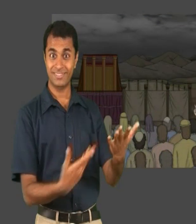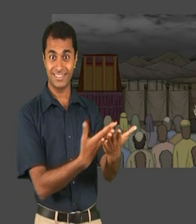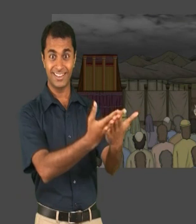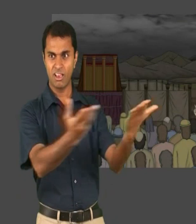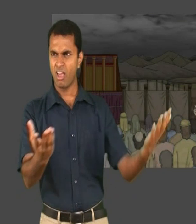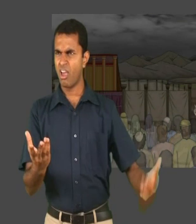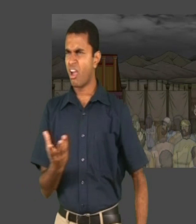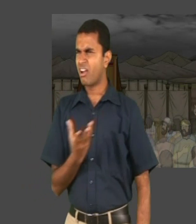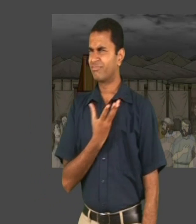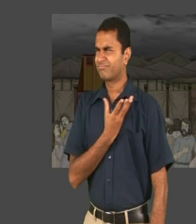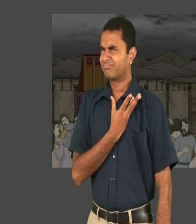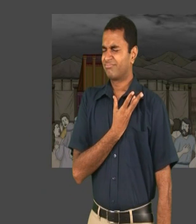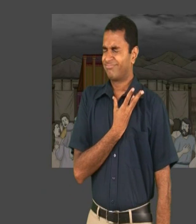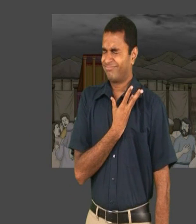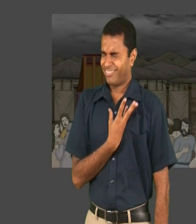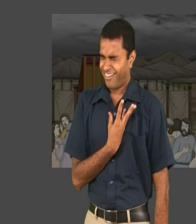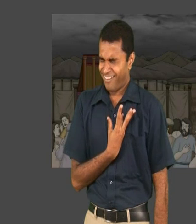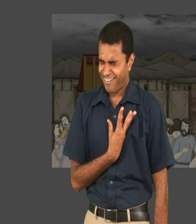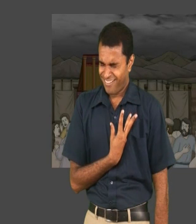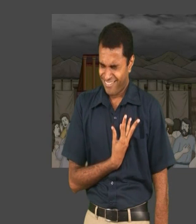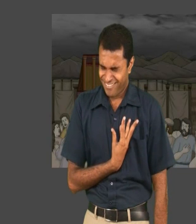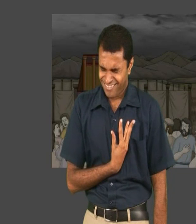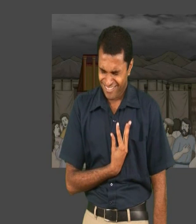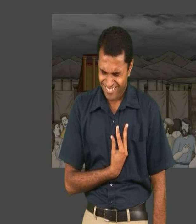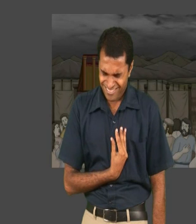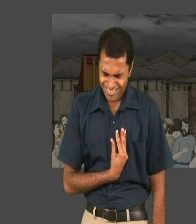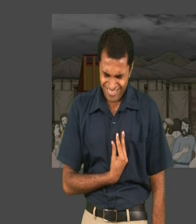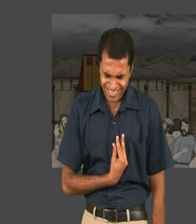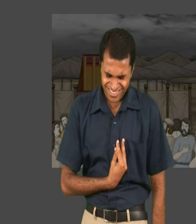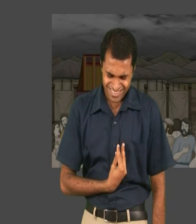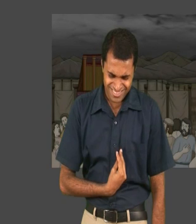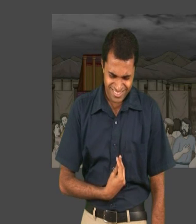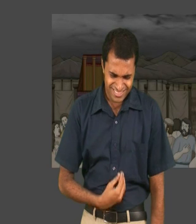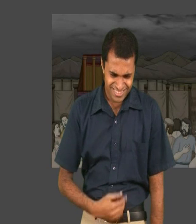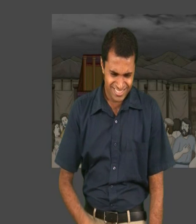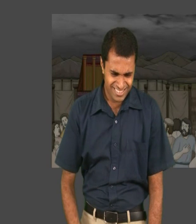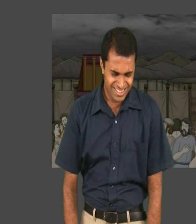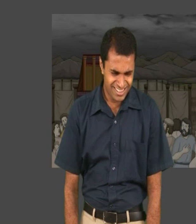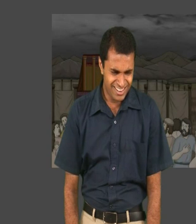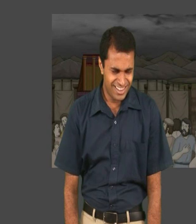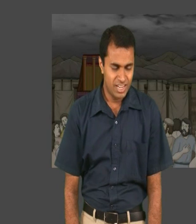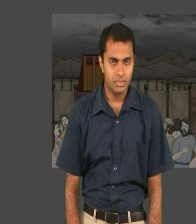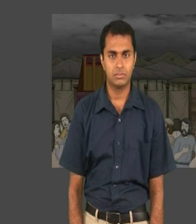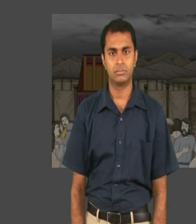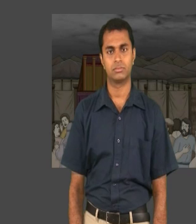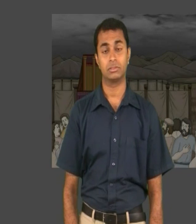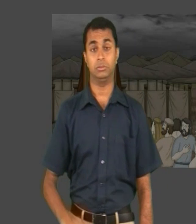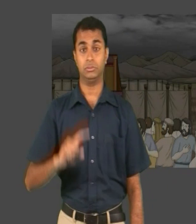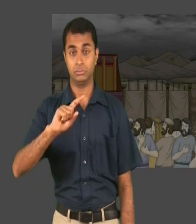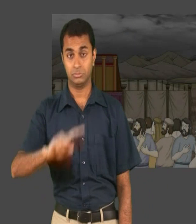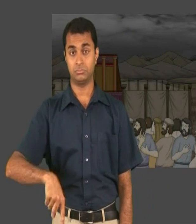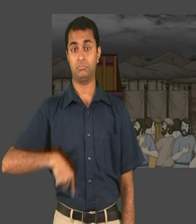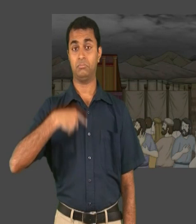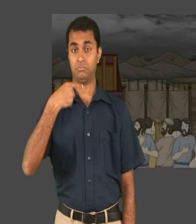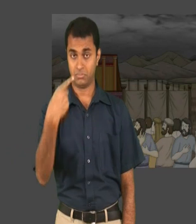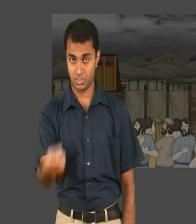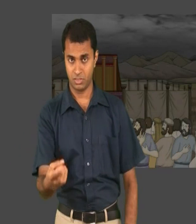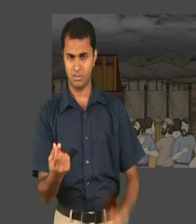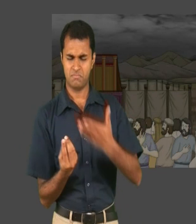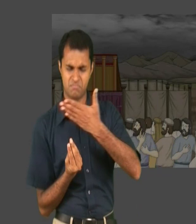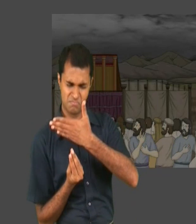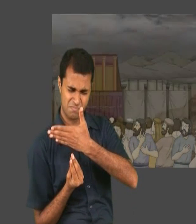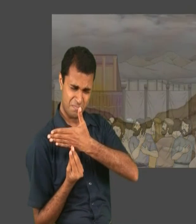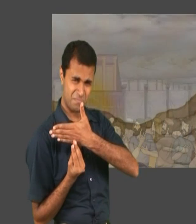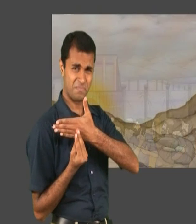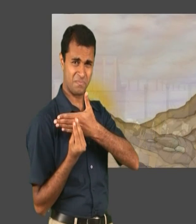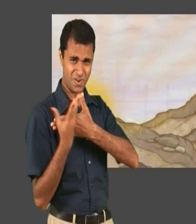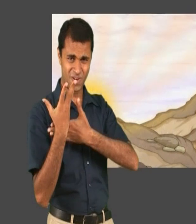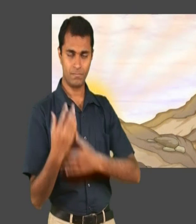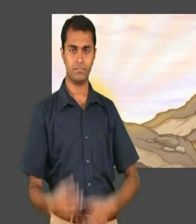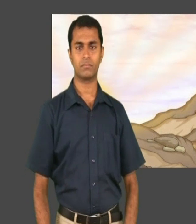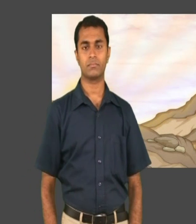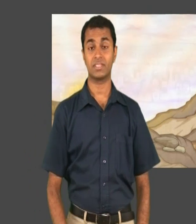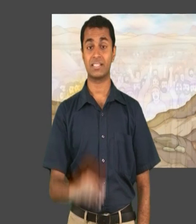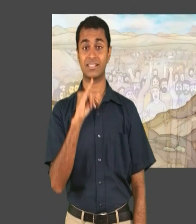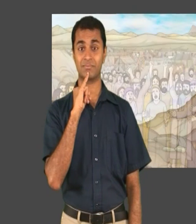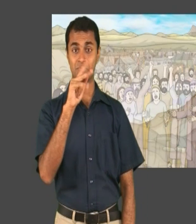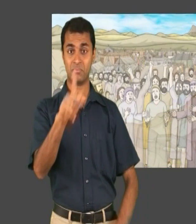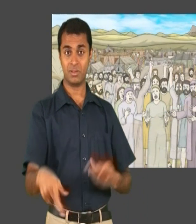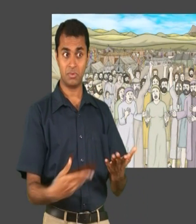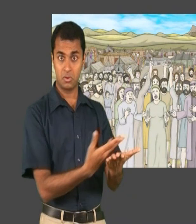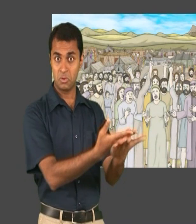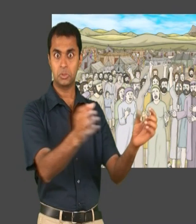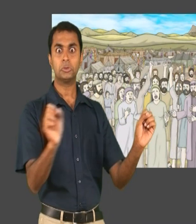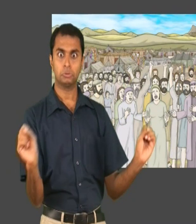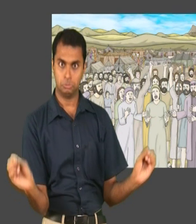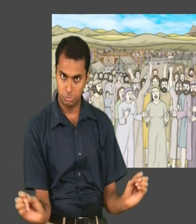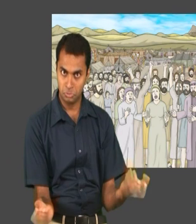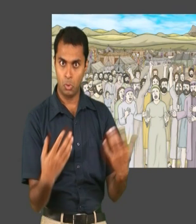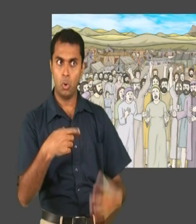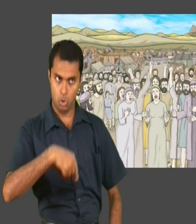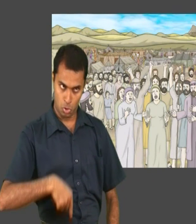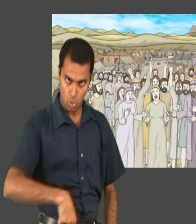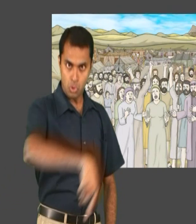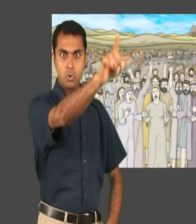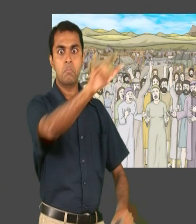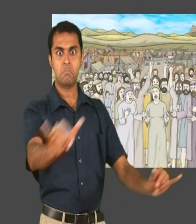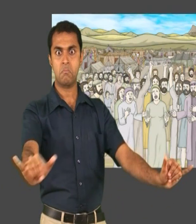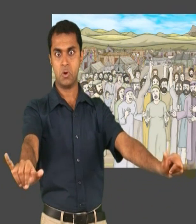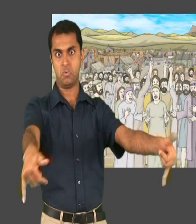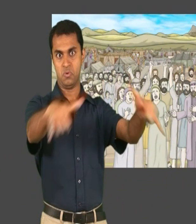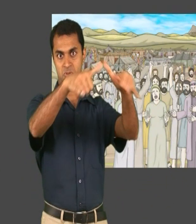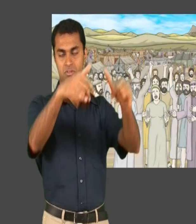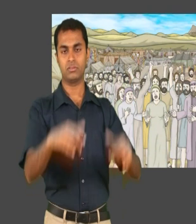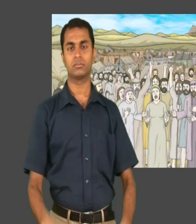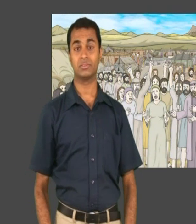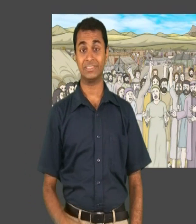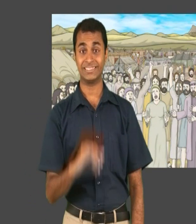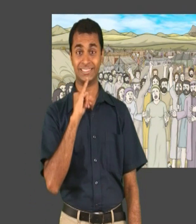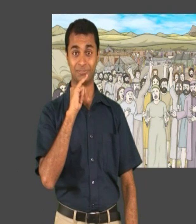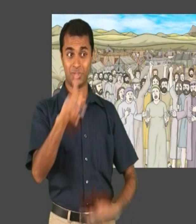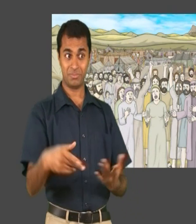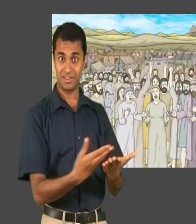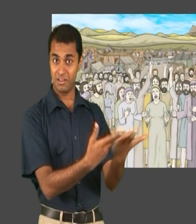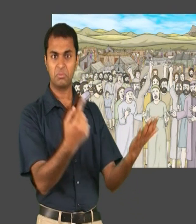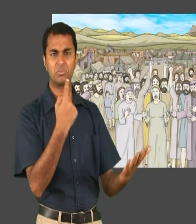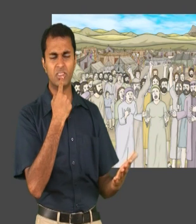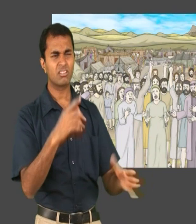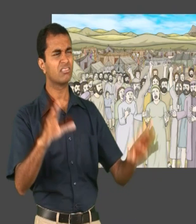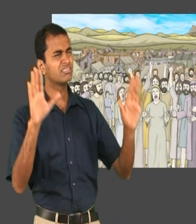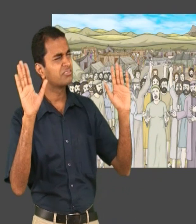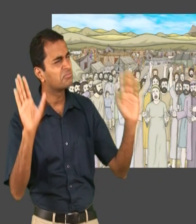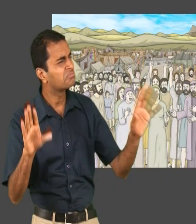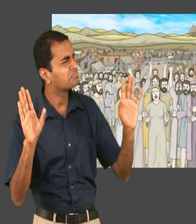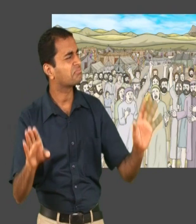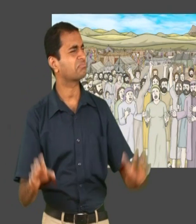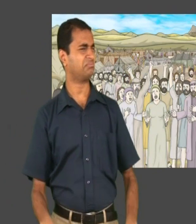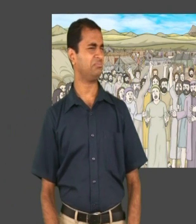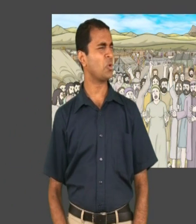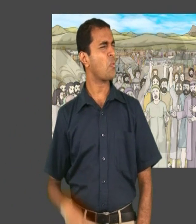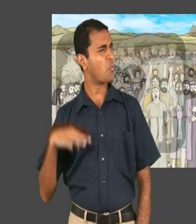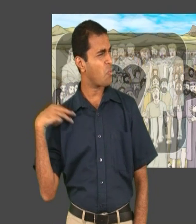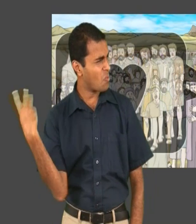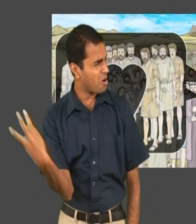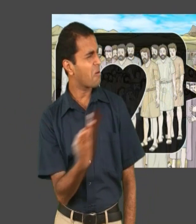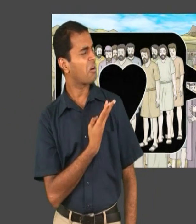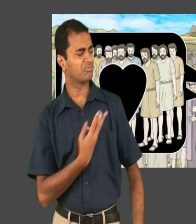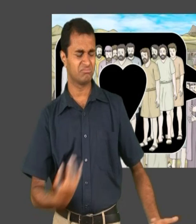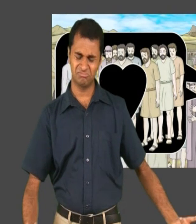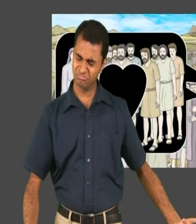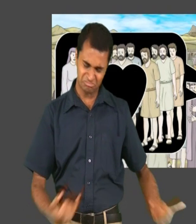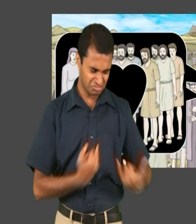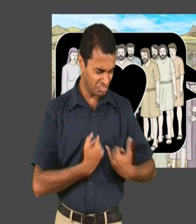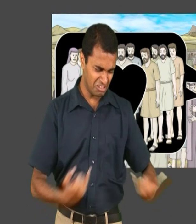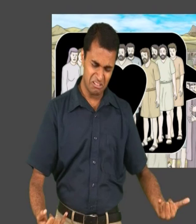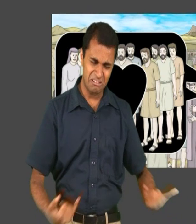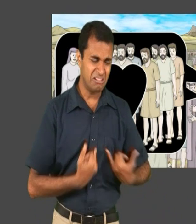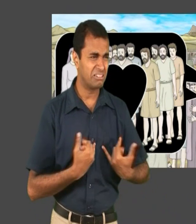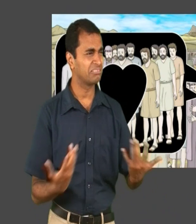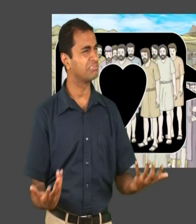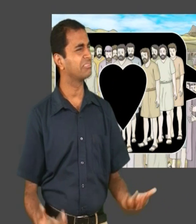Early the next morning they got up and went up toward the ridge of the hill country.